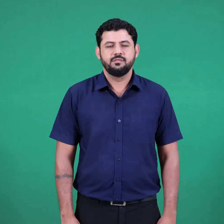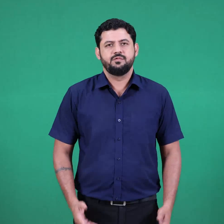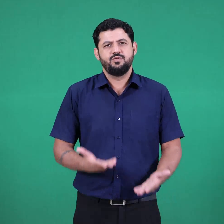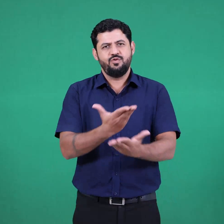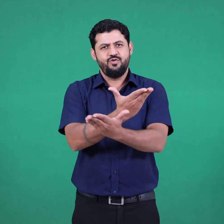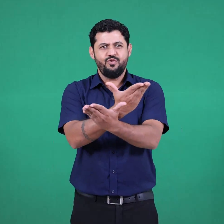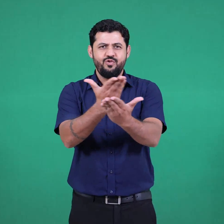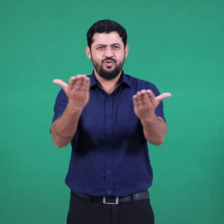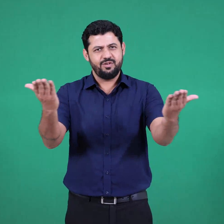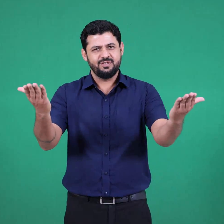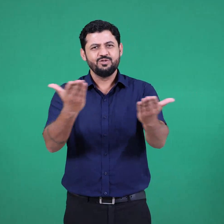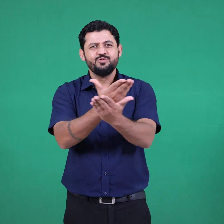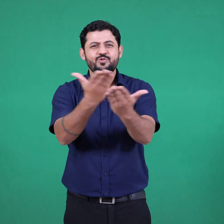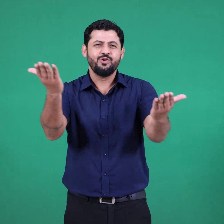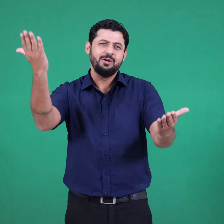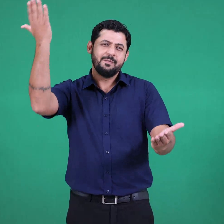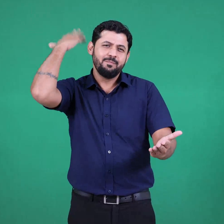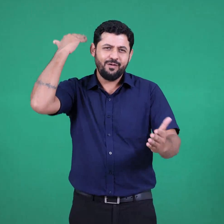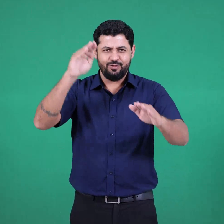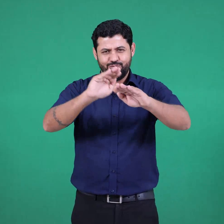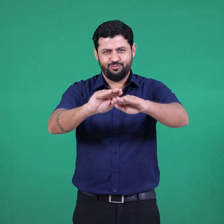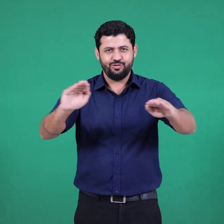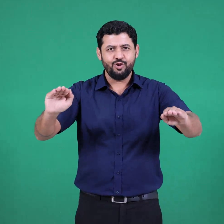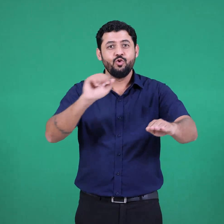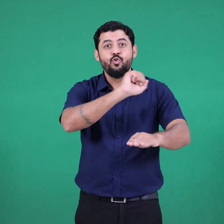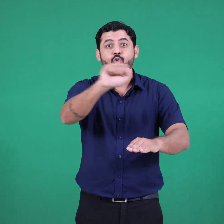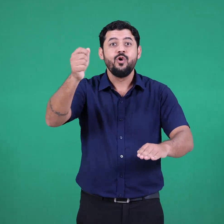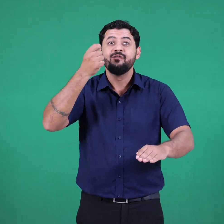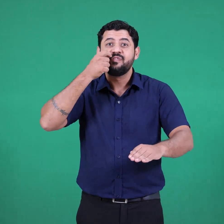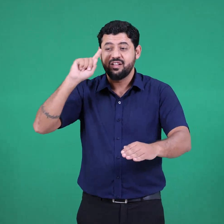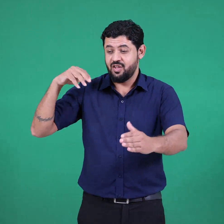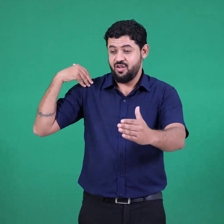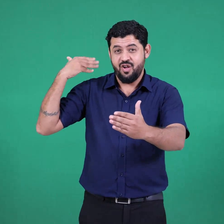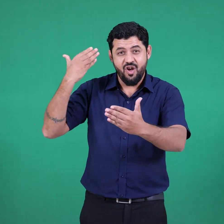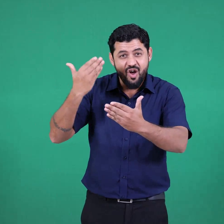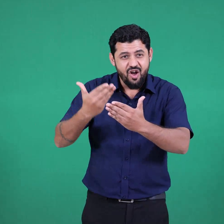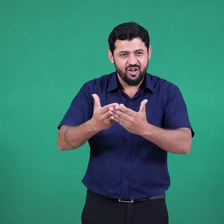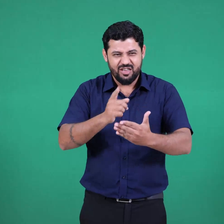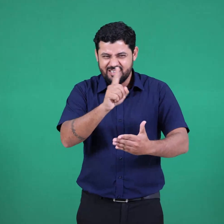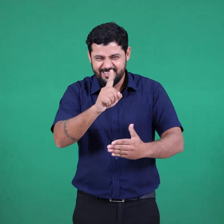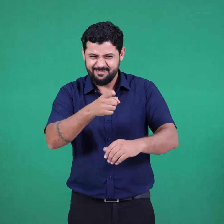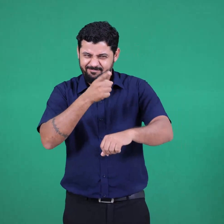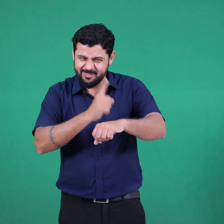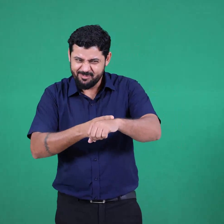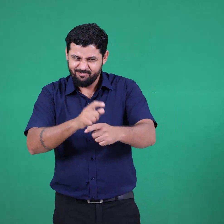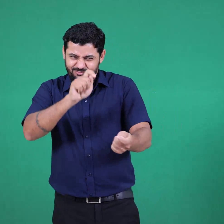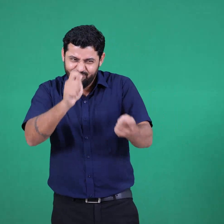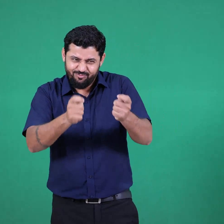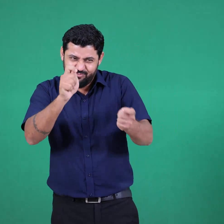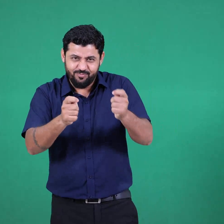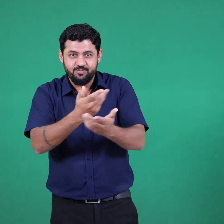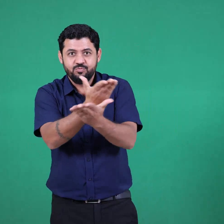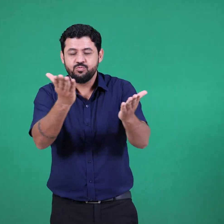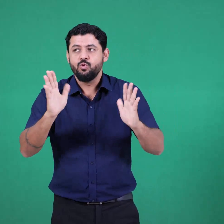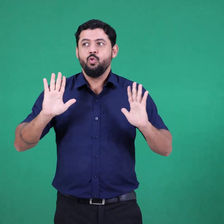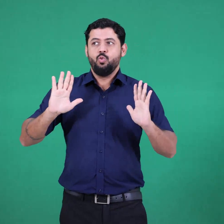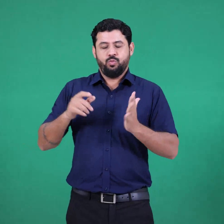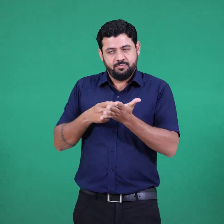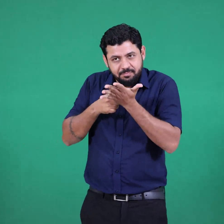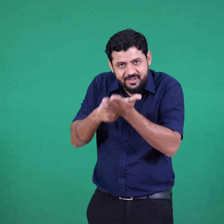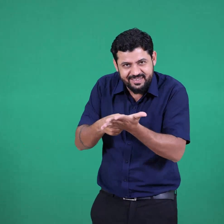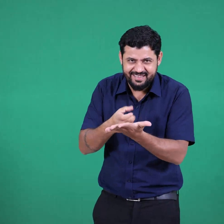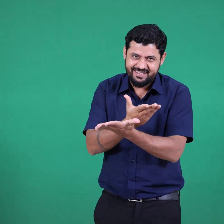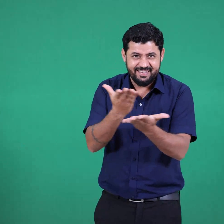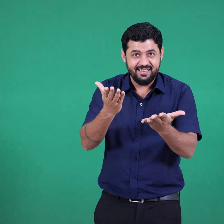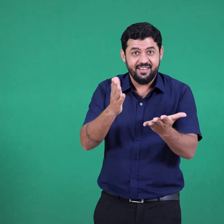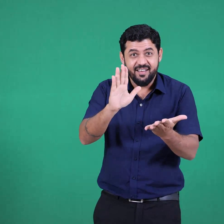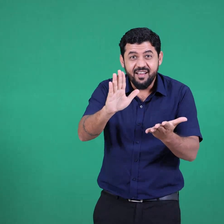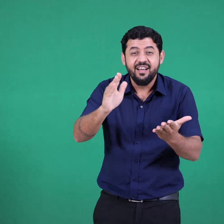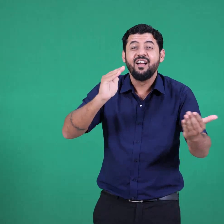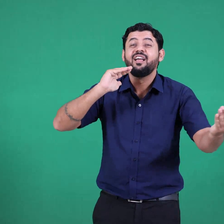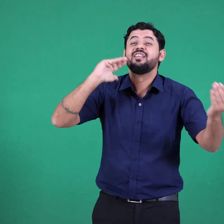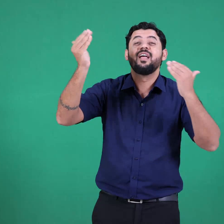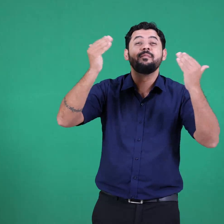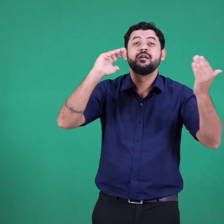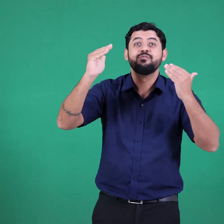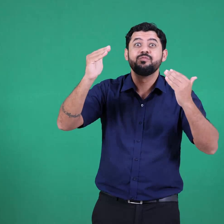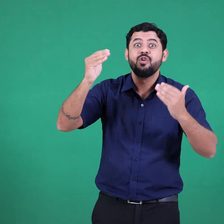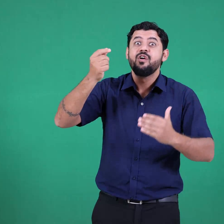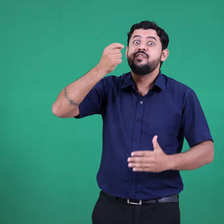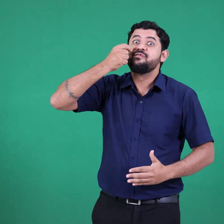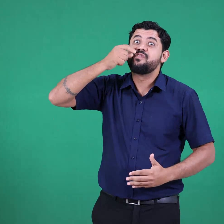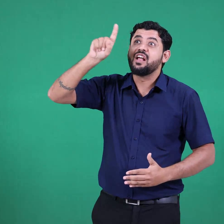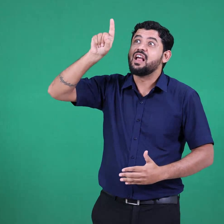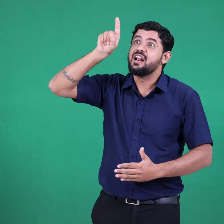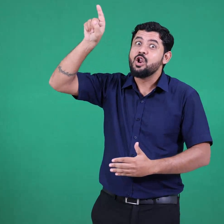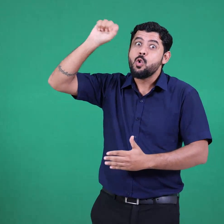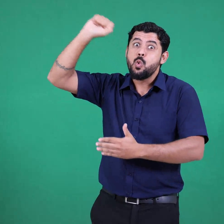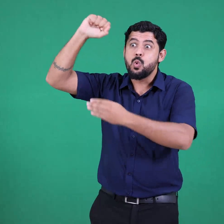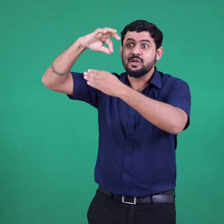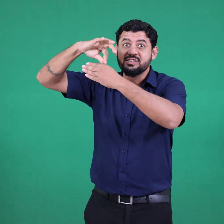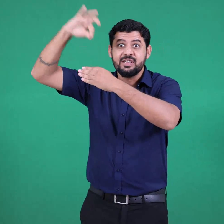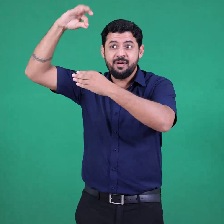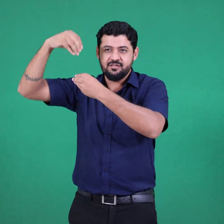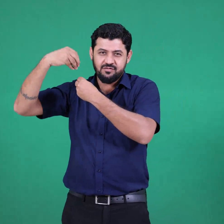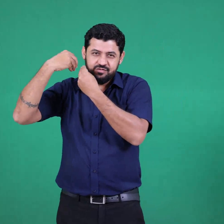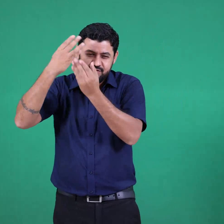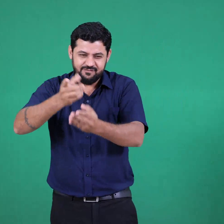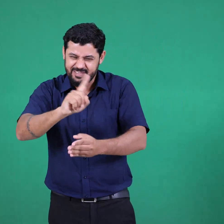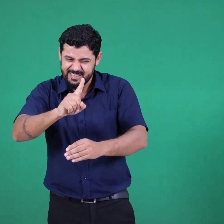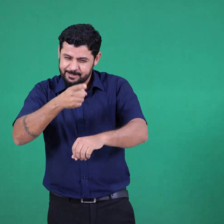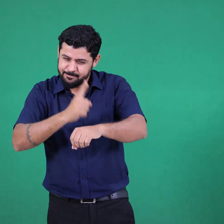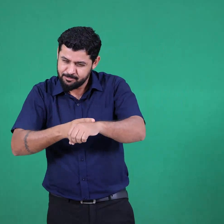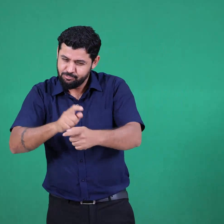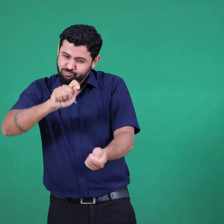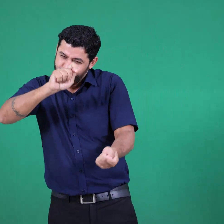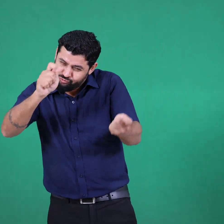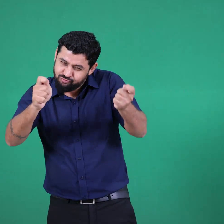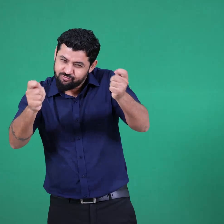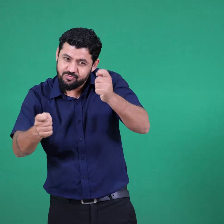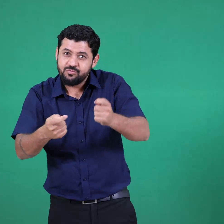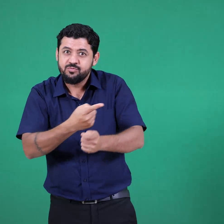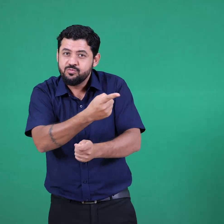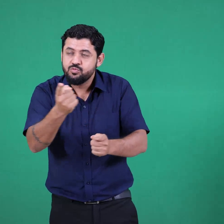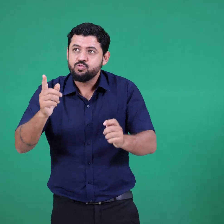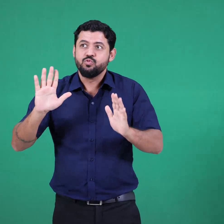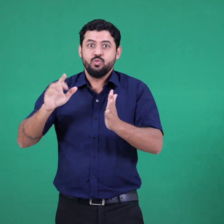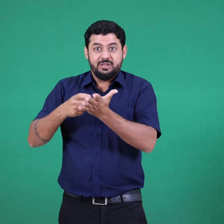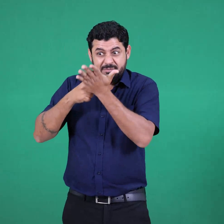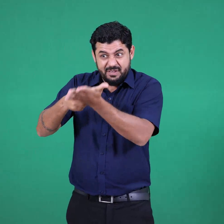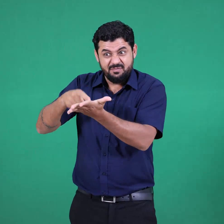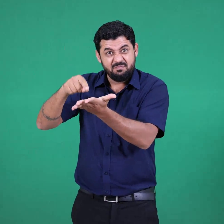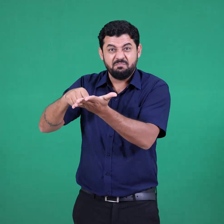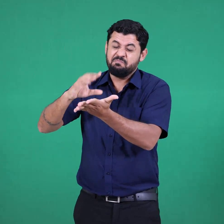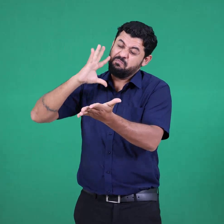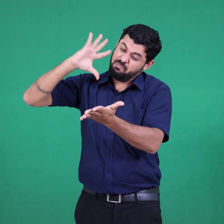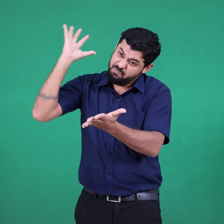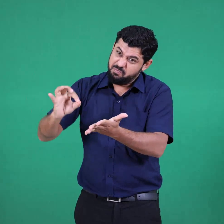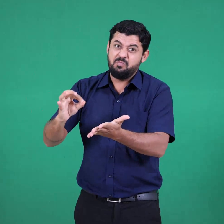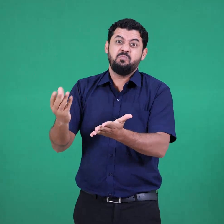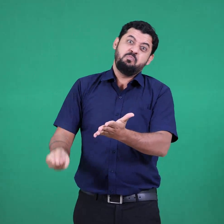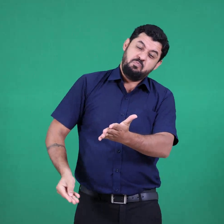Furthermore, we have all had earthly fathers who disciplined us, and we respected them.